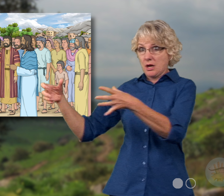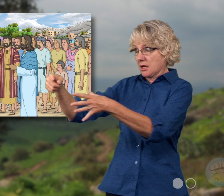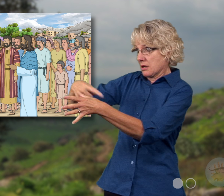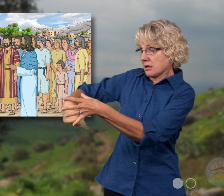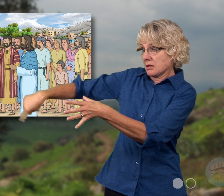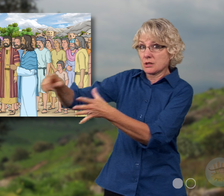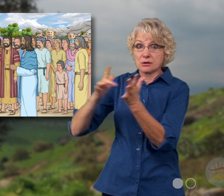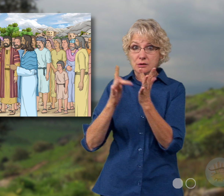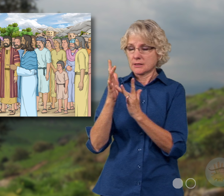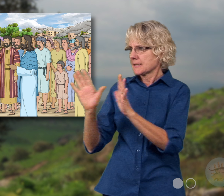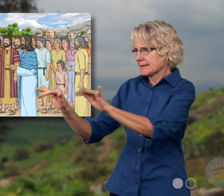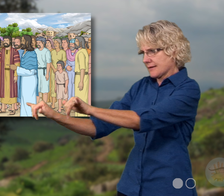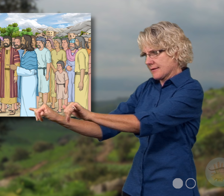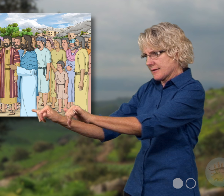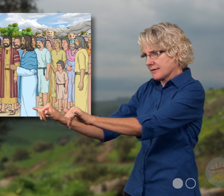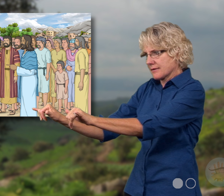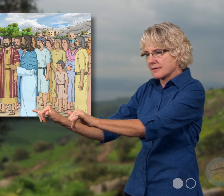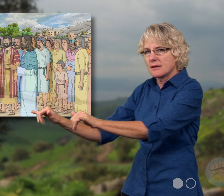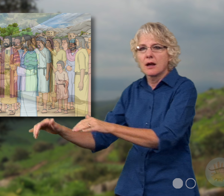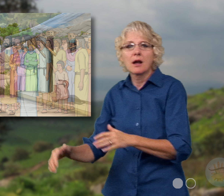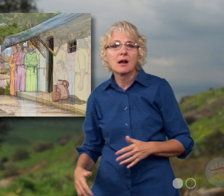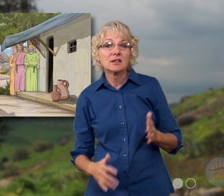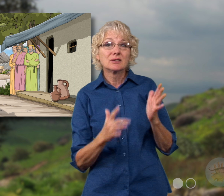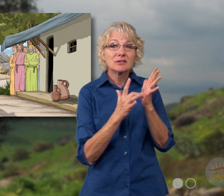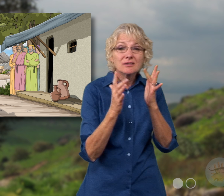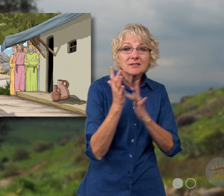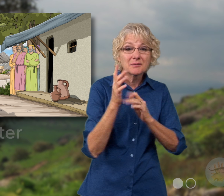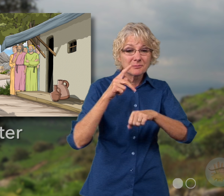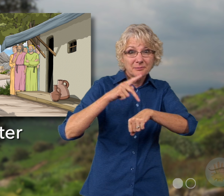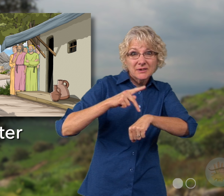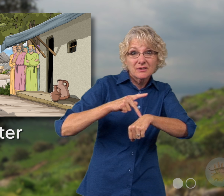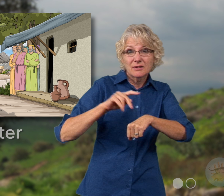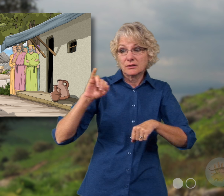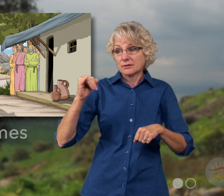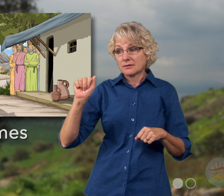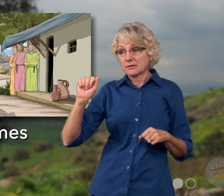just believe.”